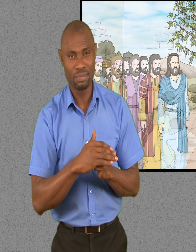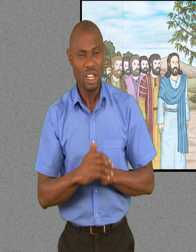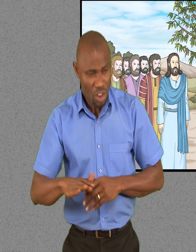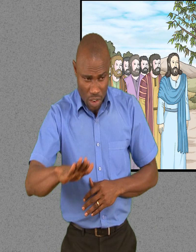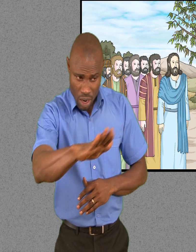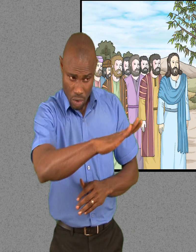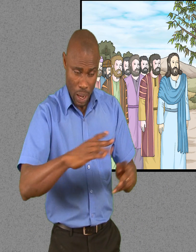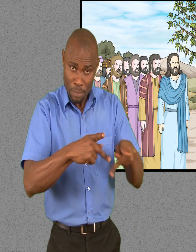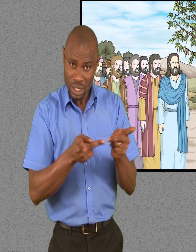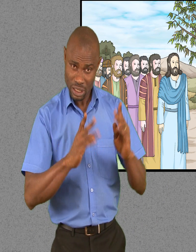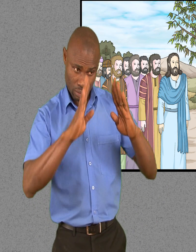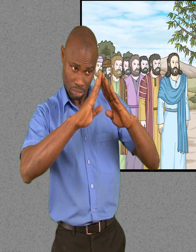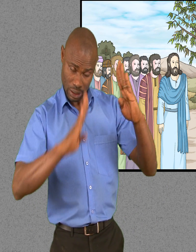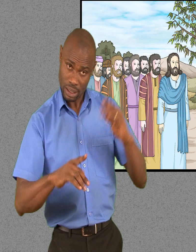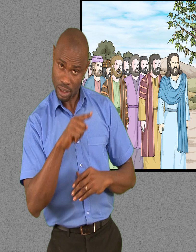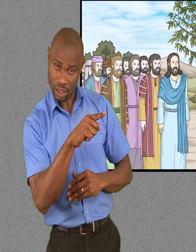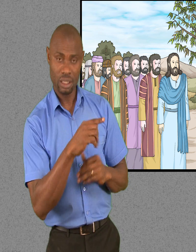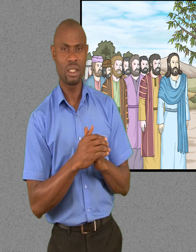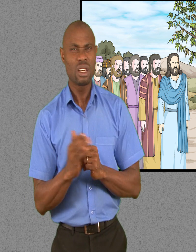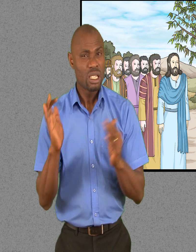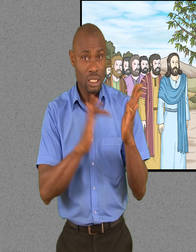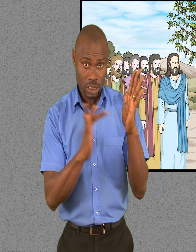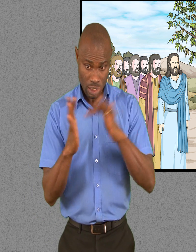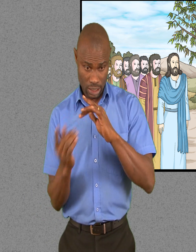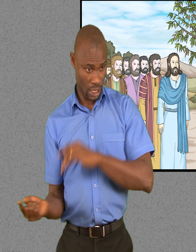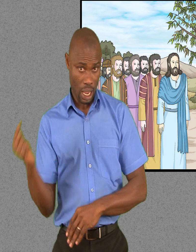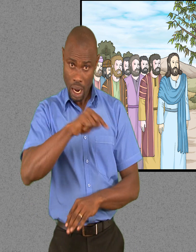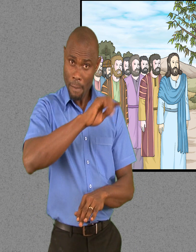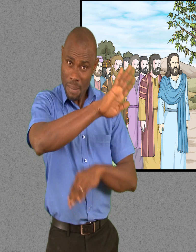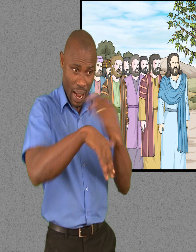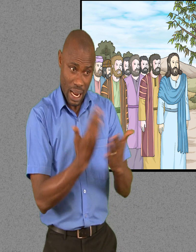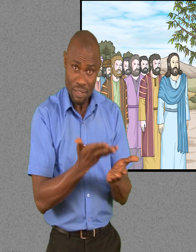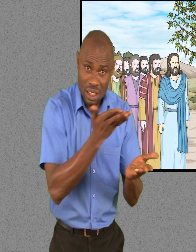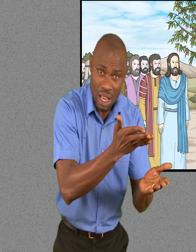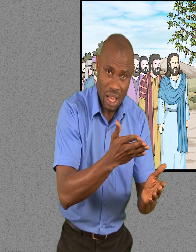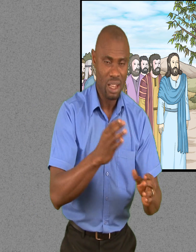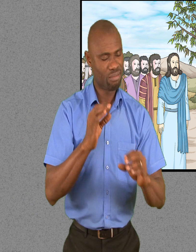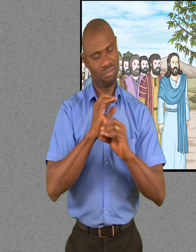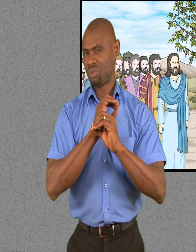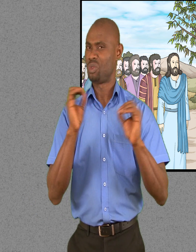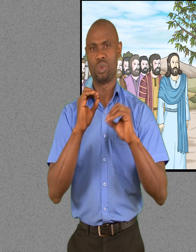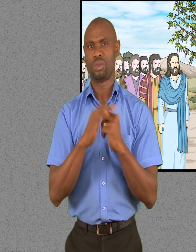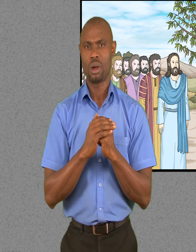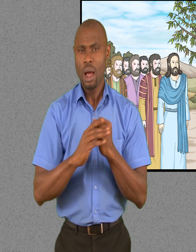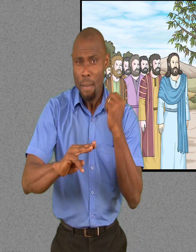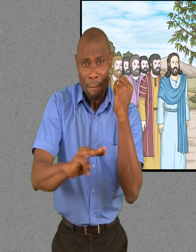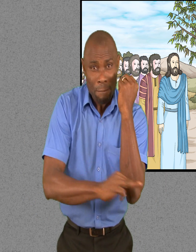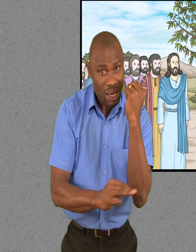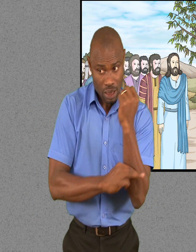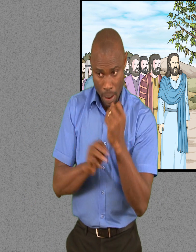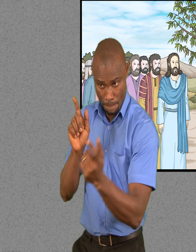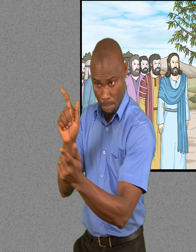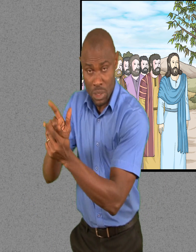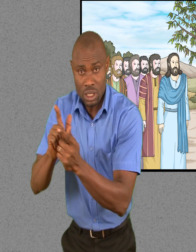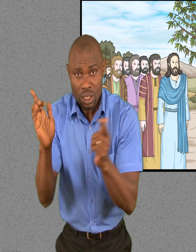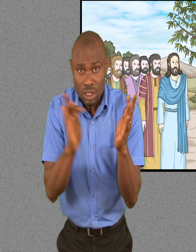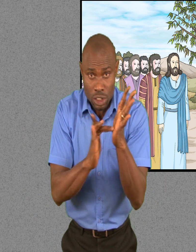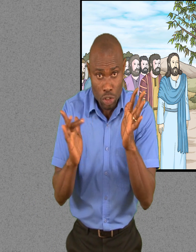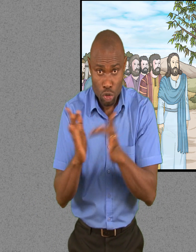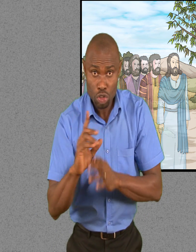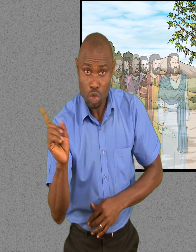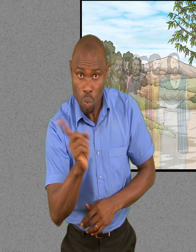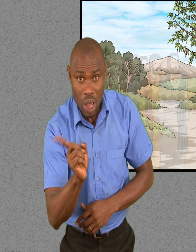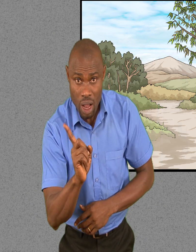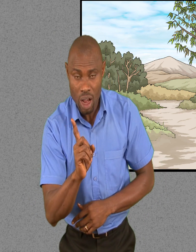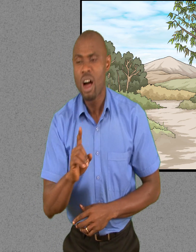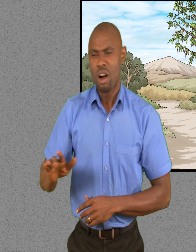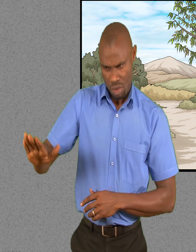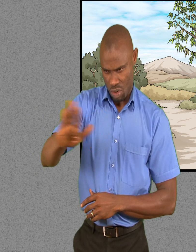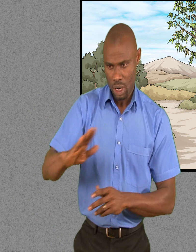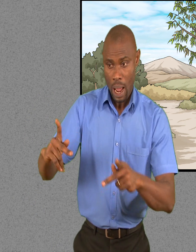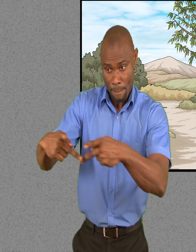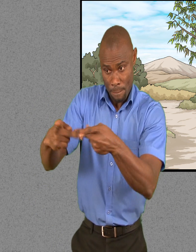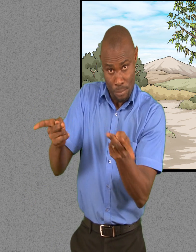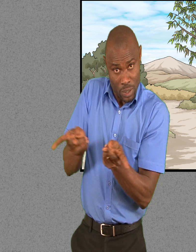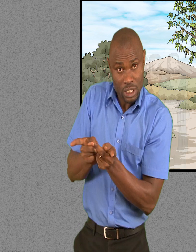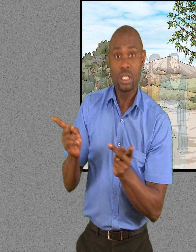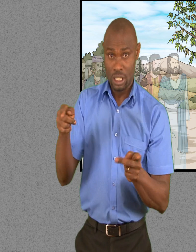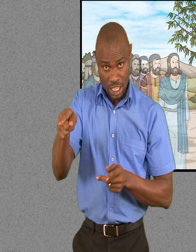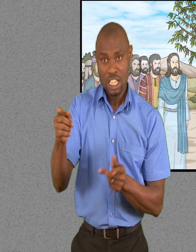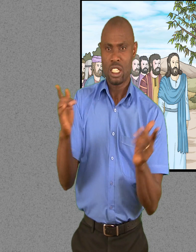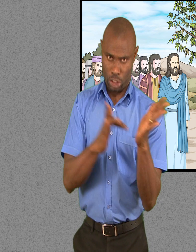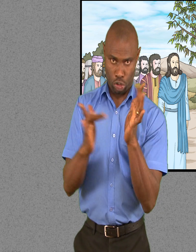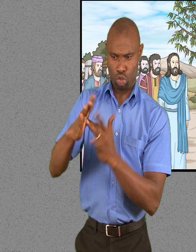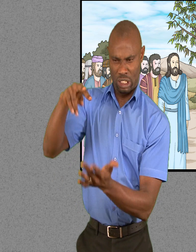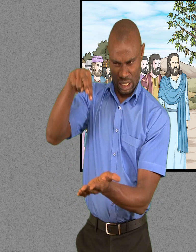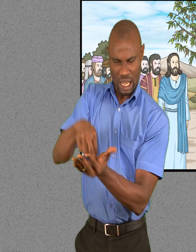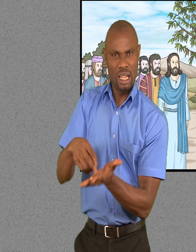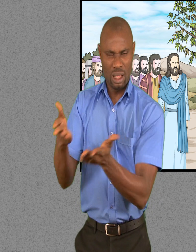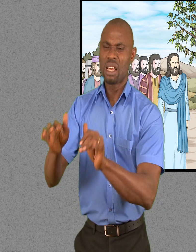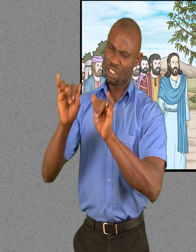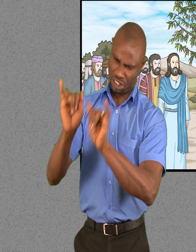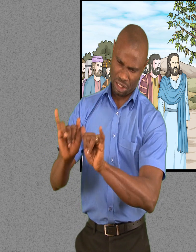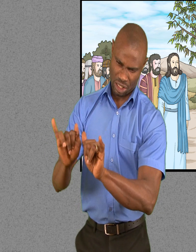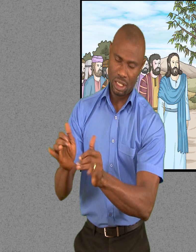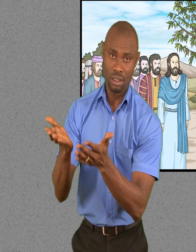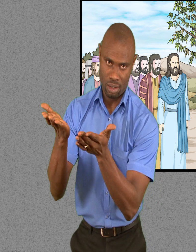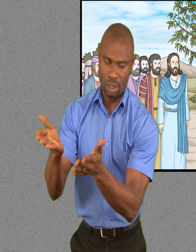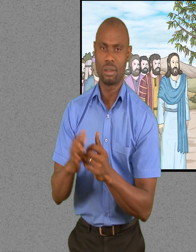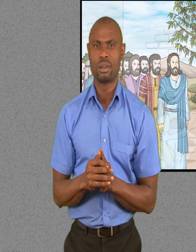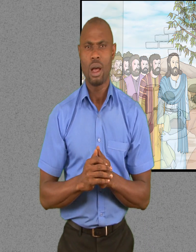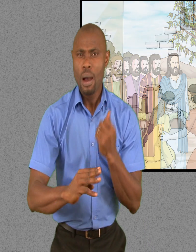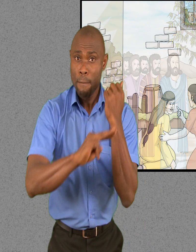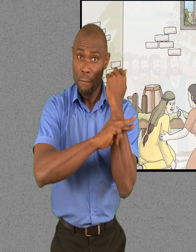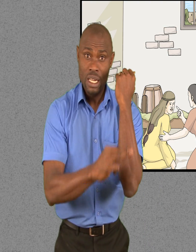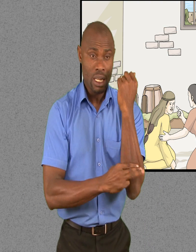And when Mary heard this, she got up quickly and went to Him.